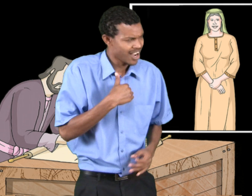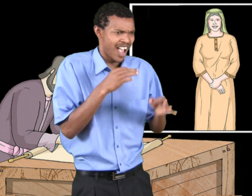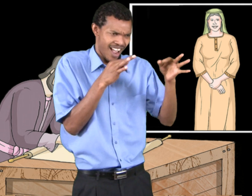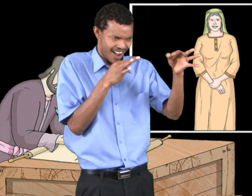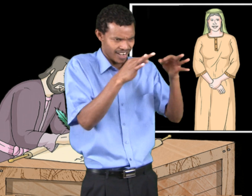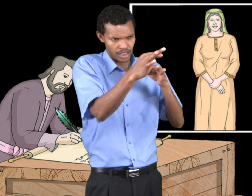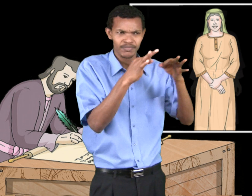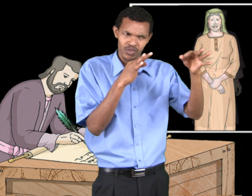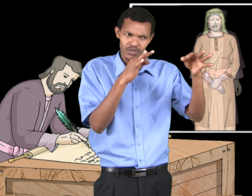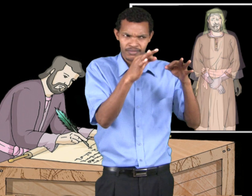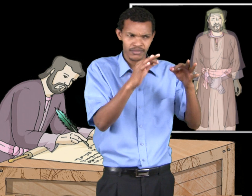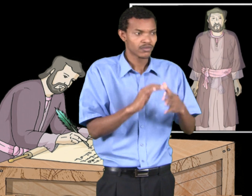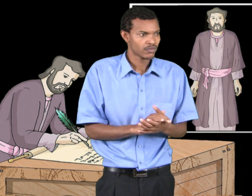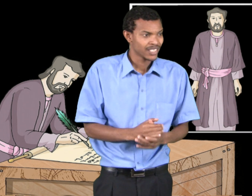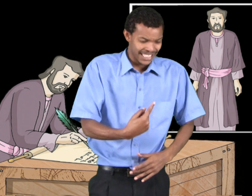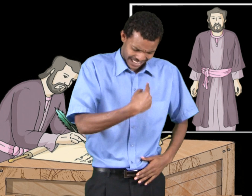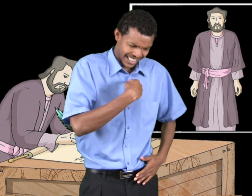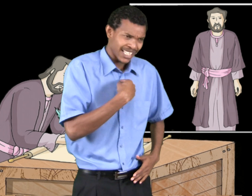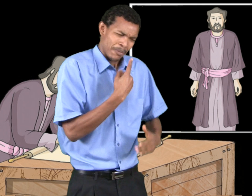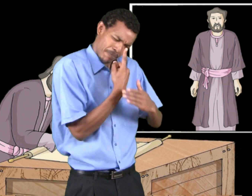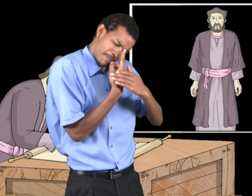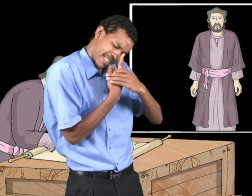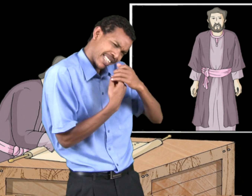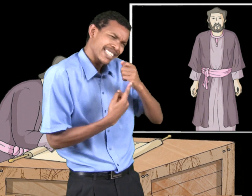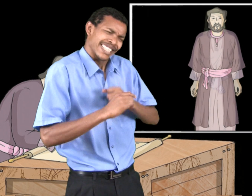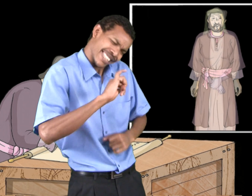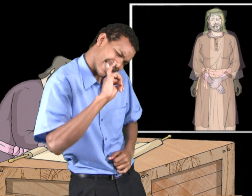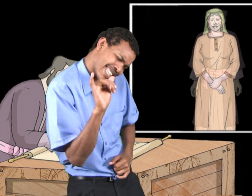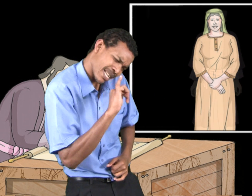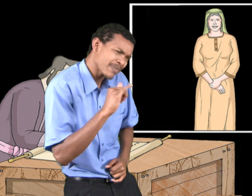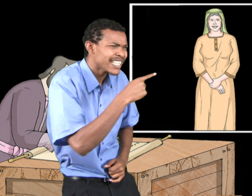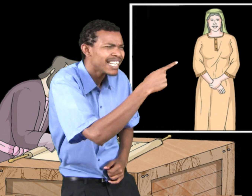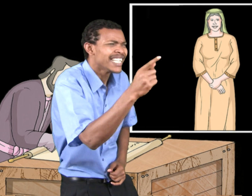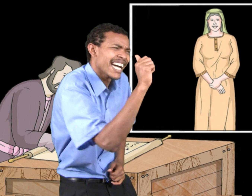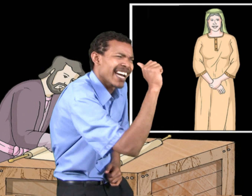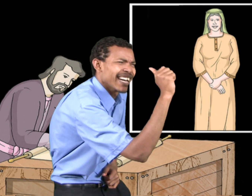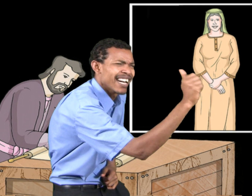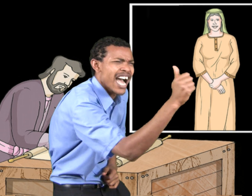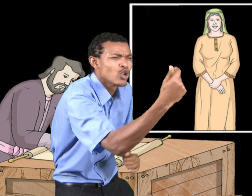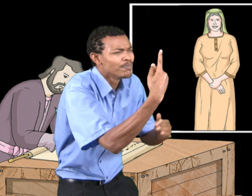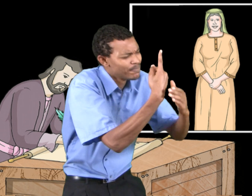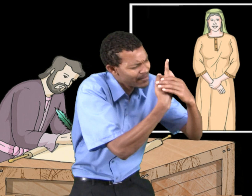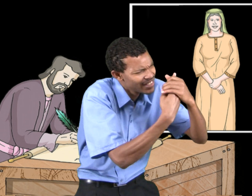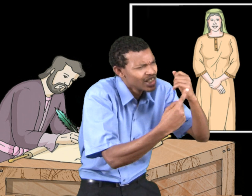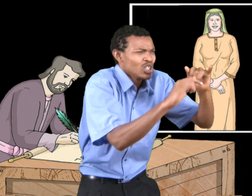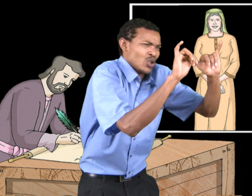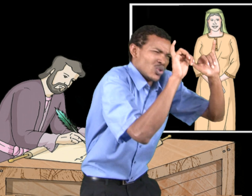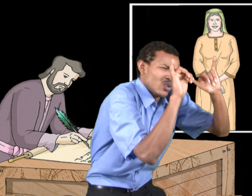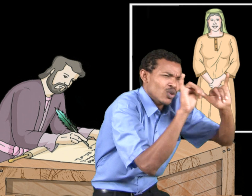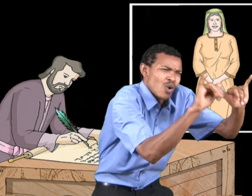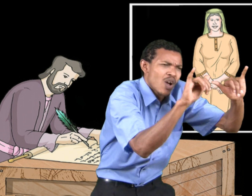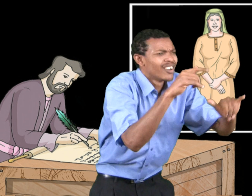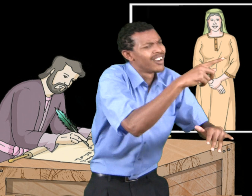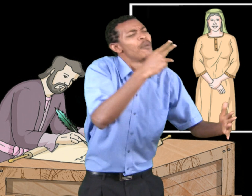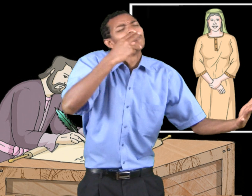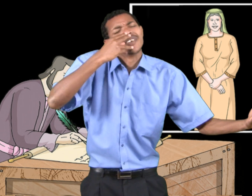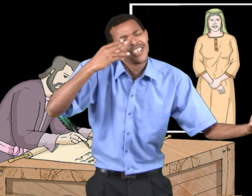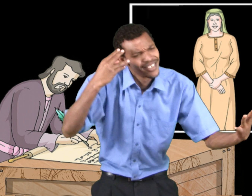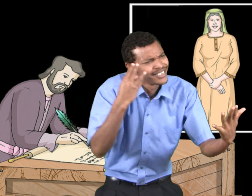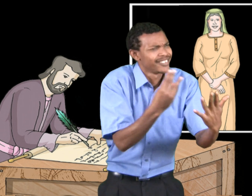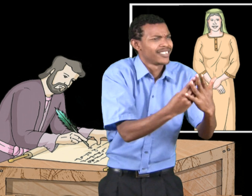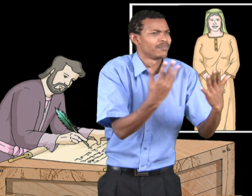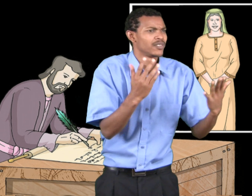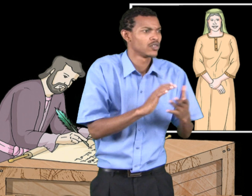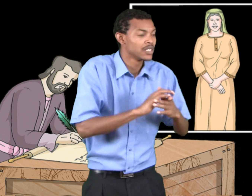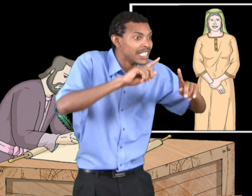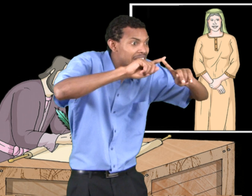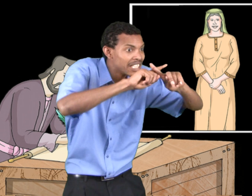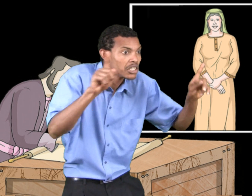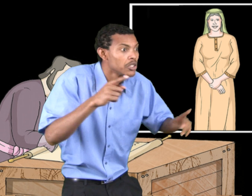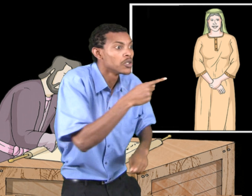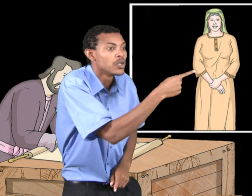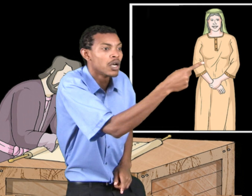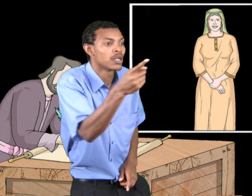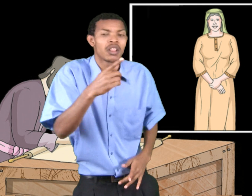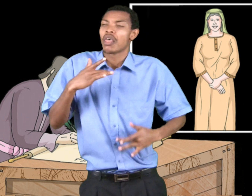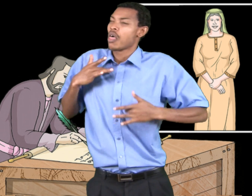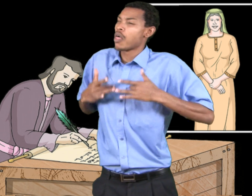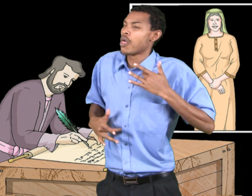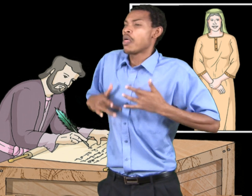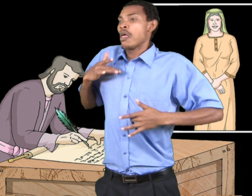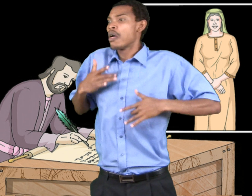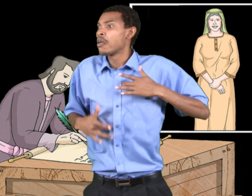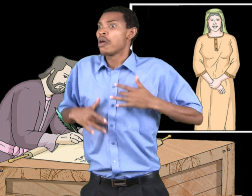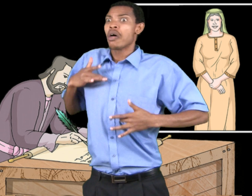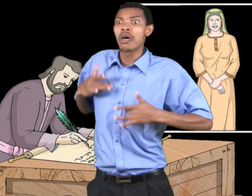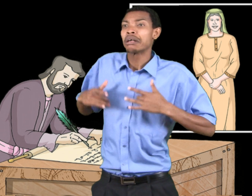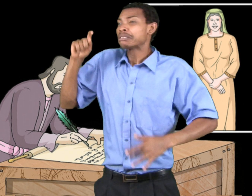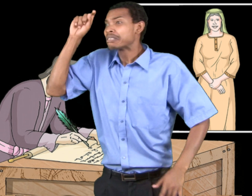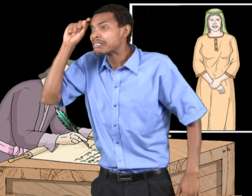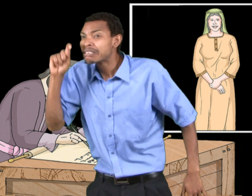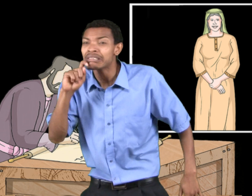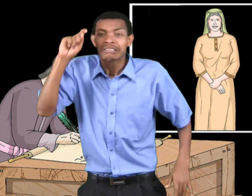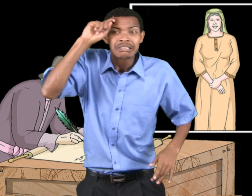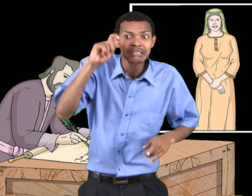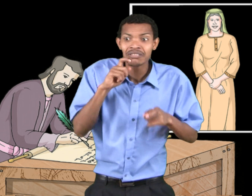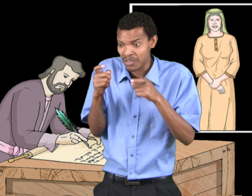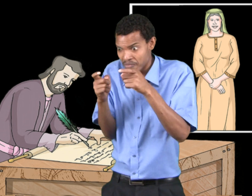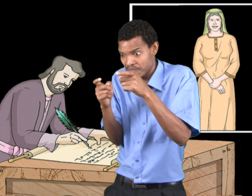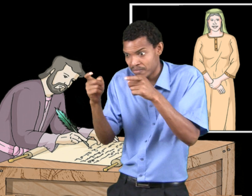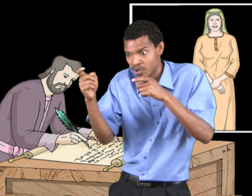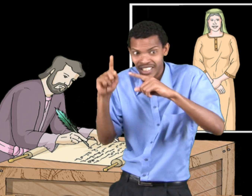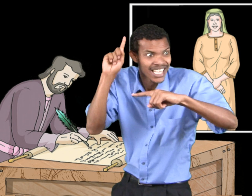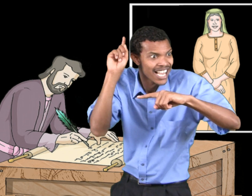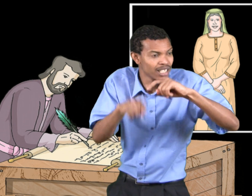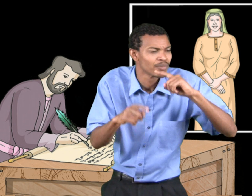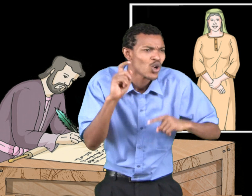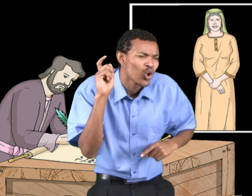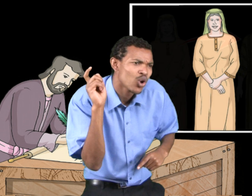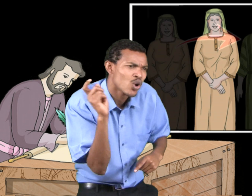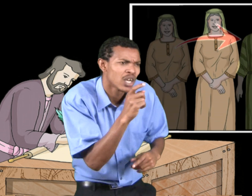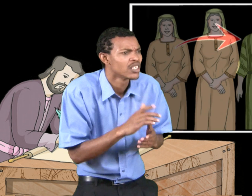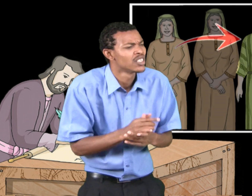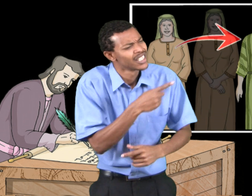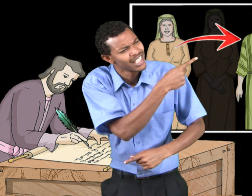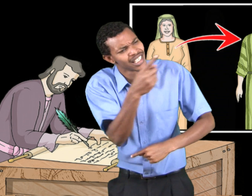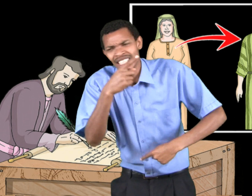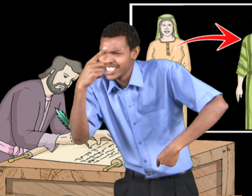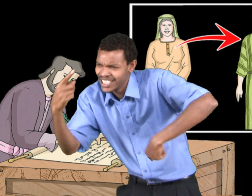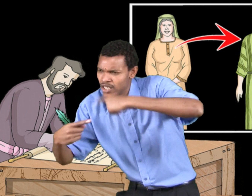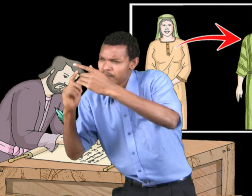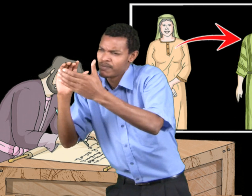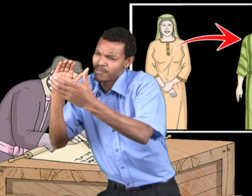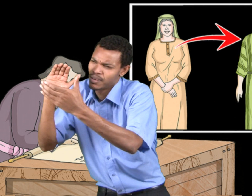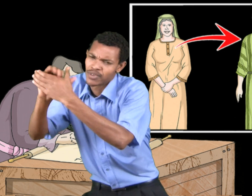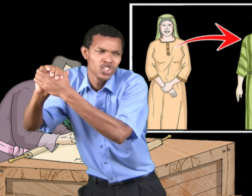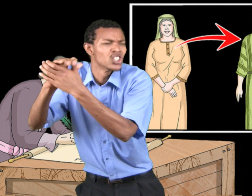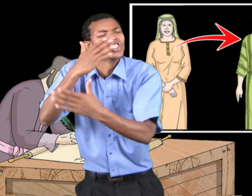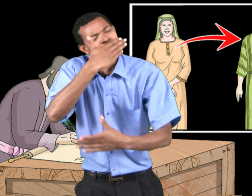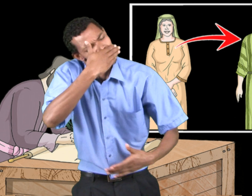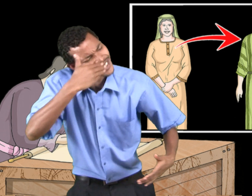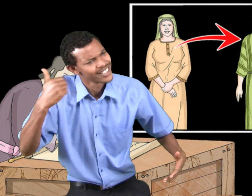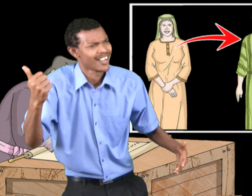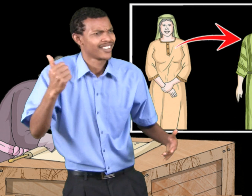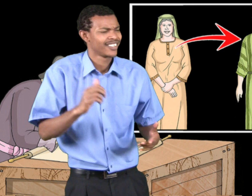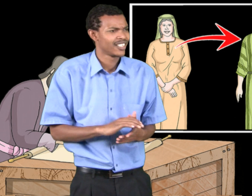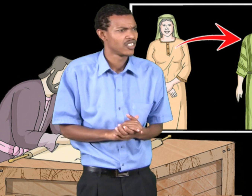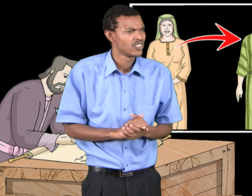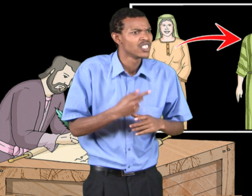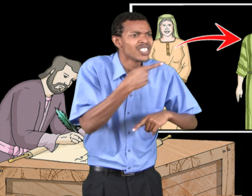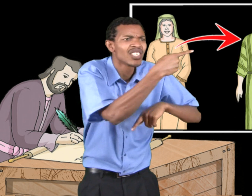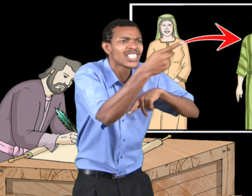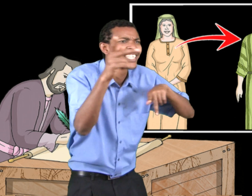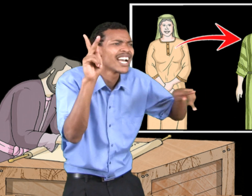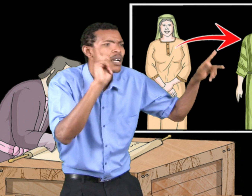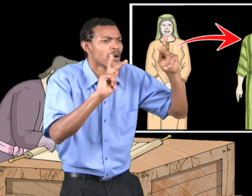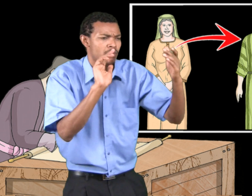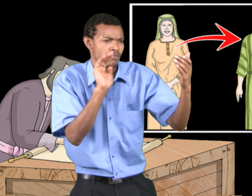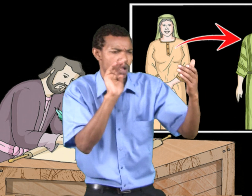But if they cannot control themselves, let them marry.